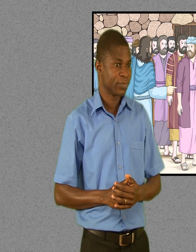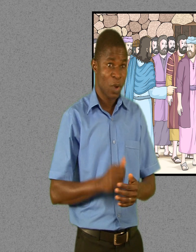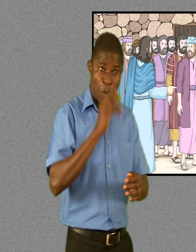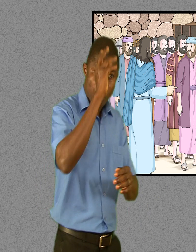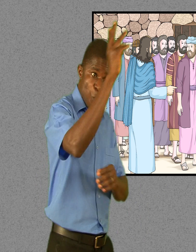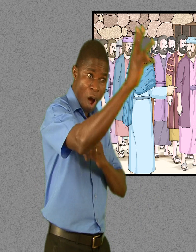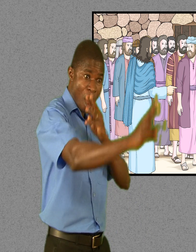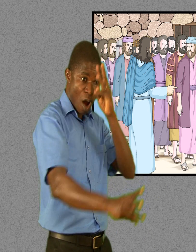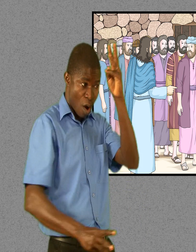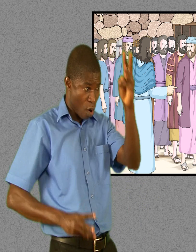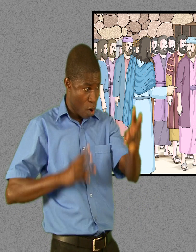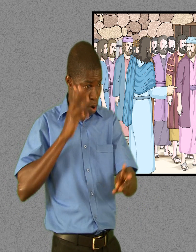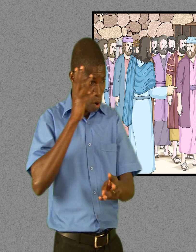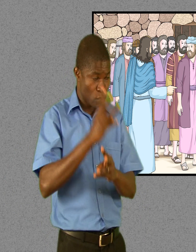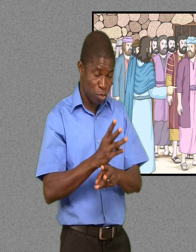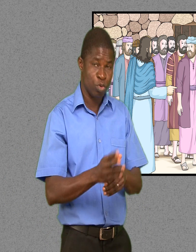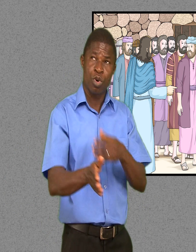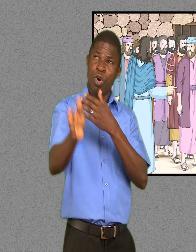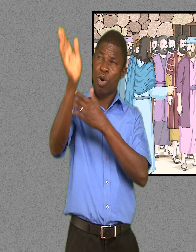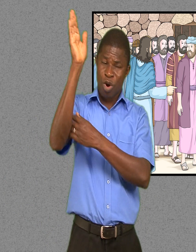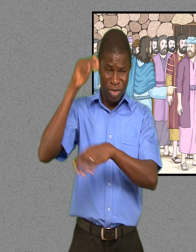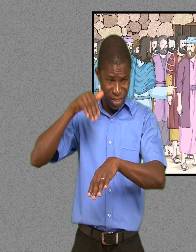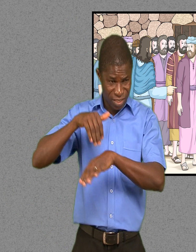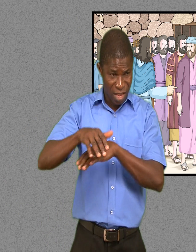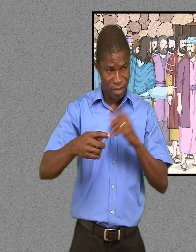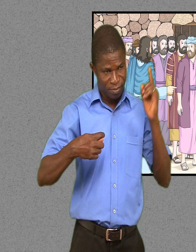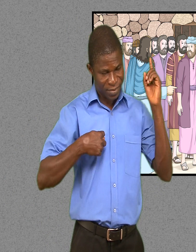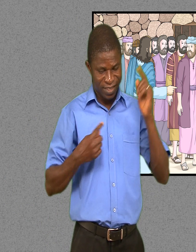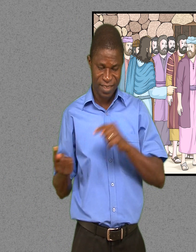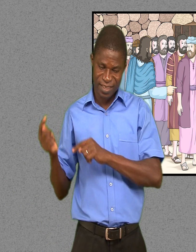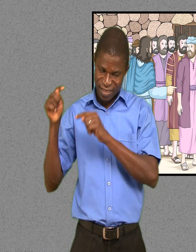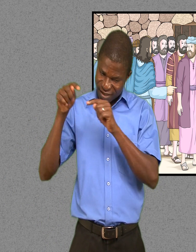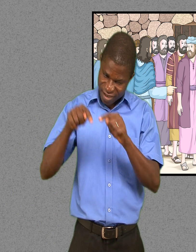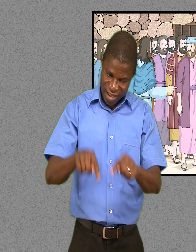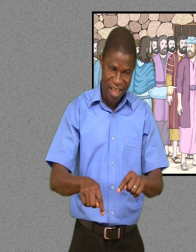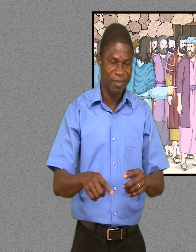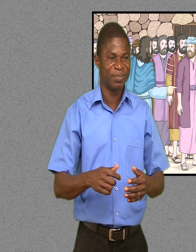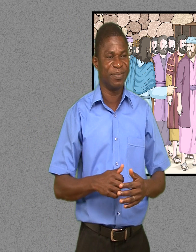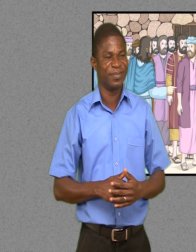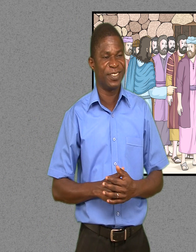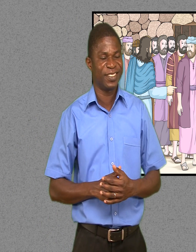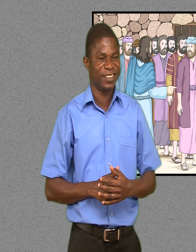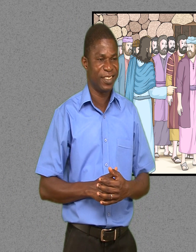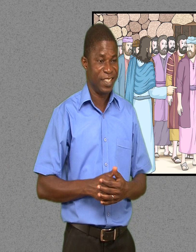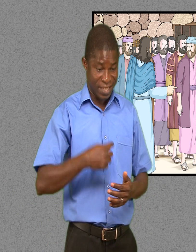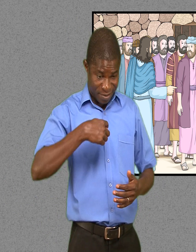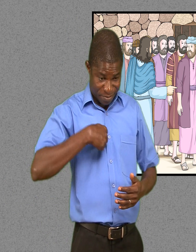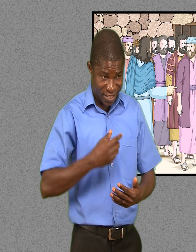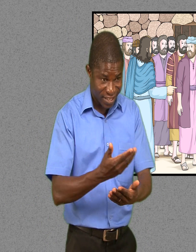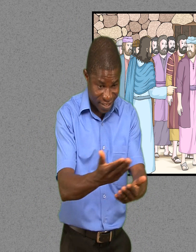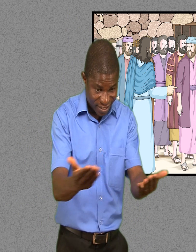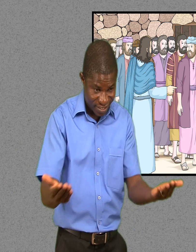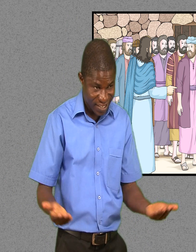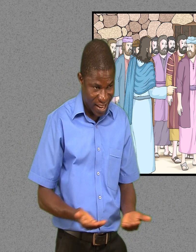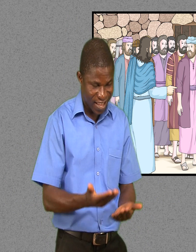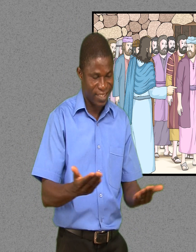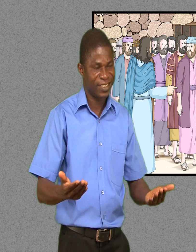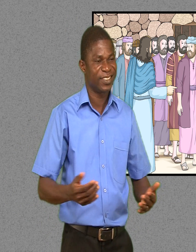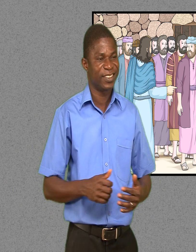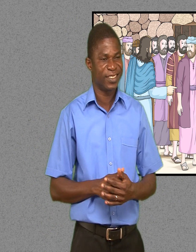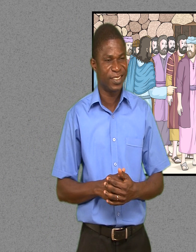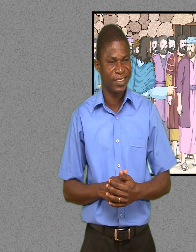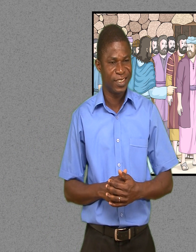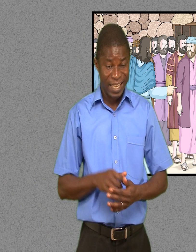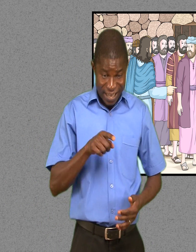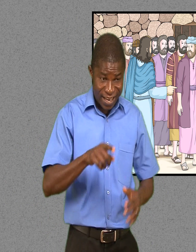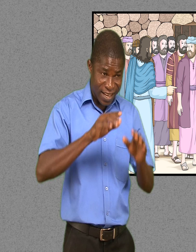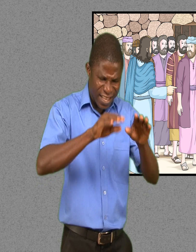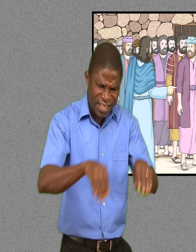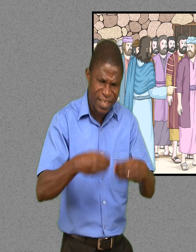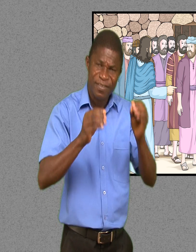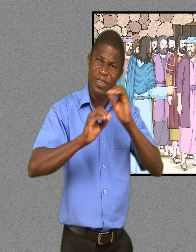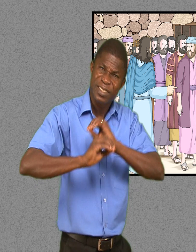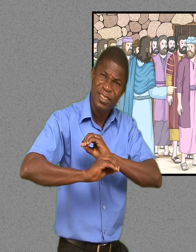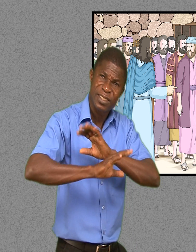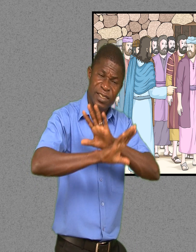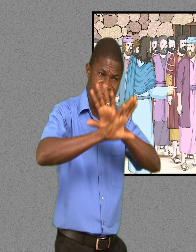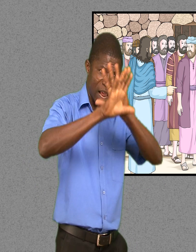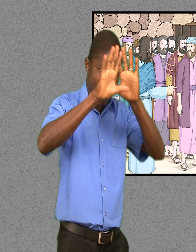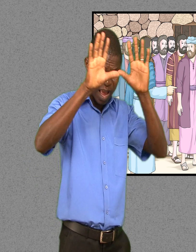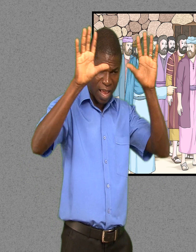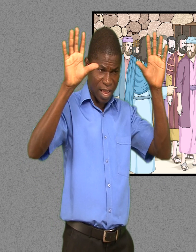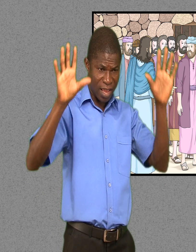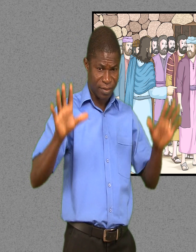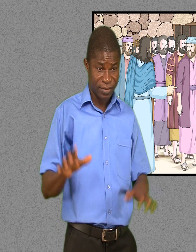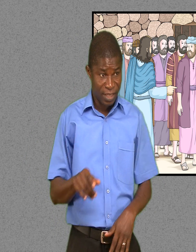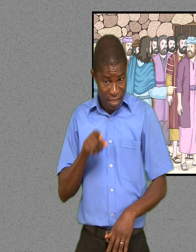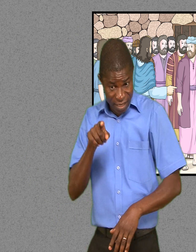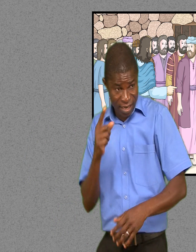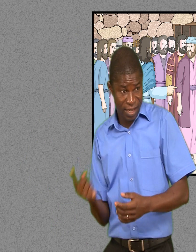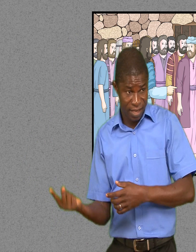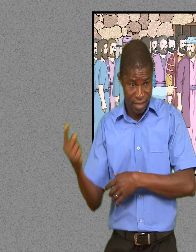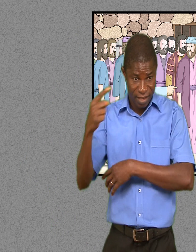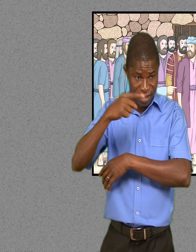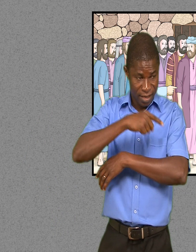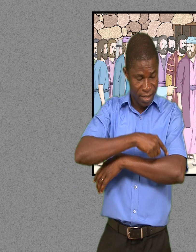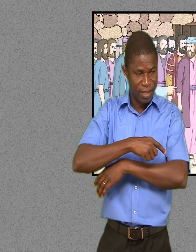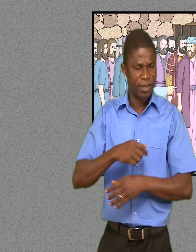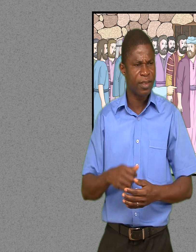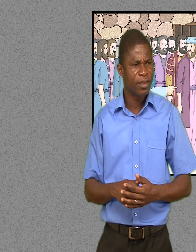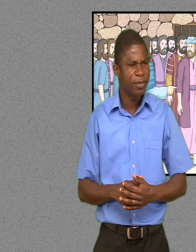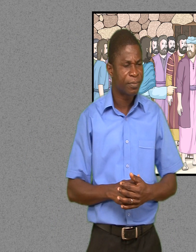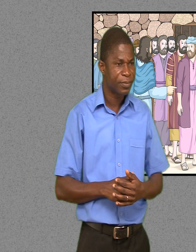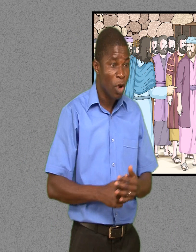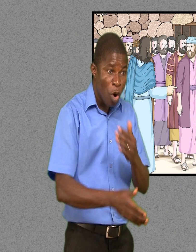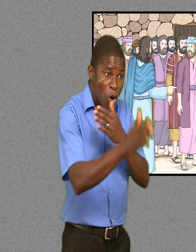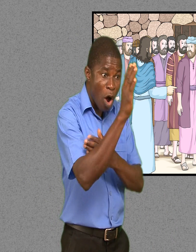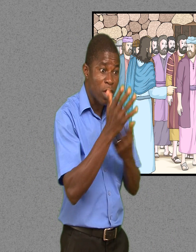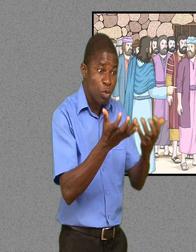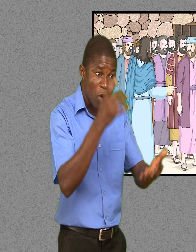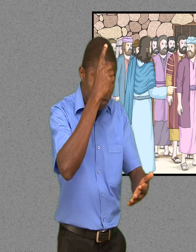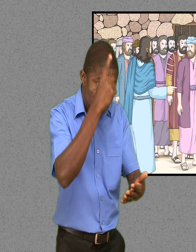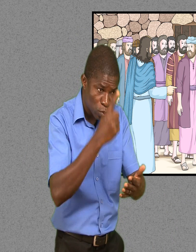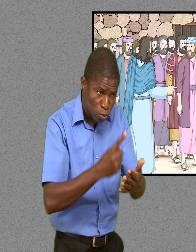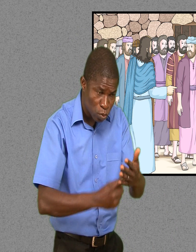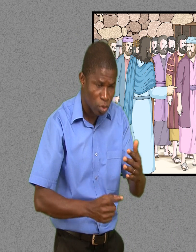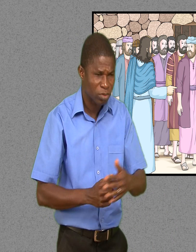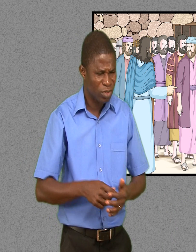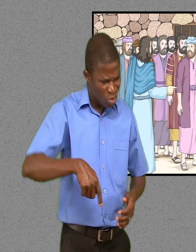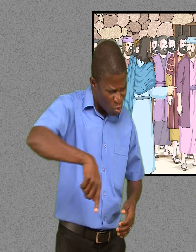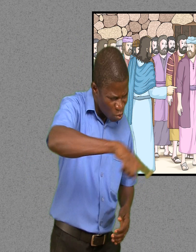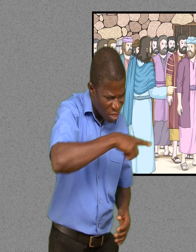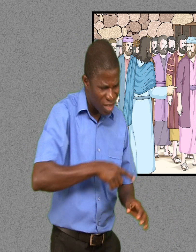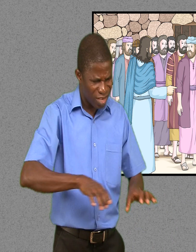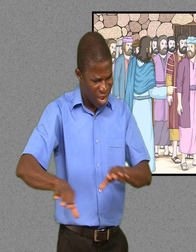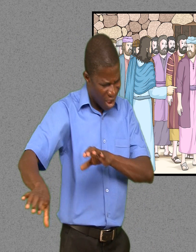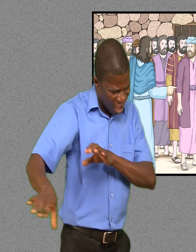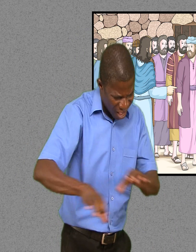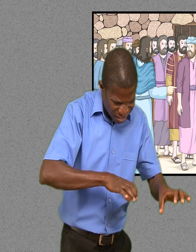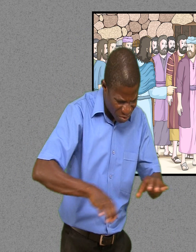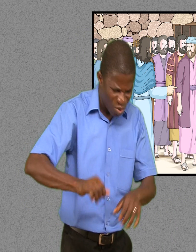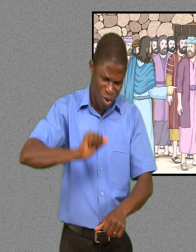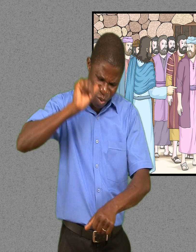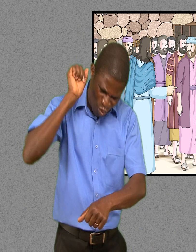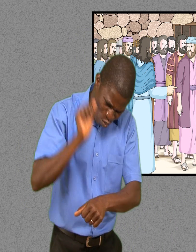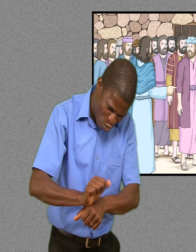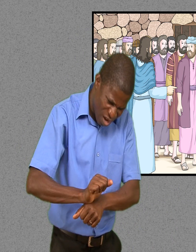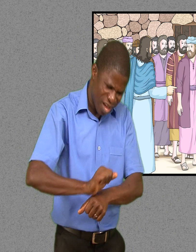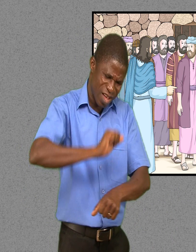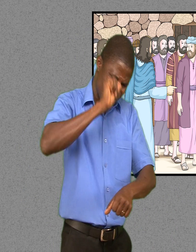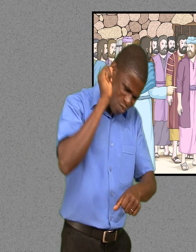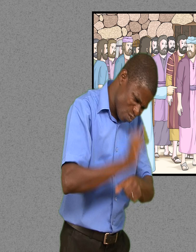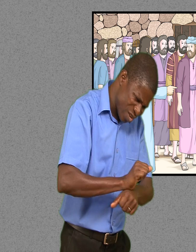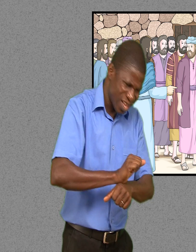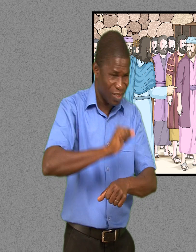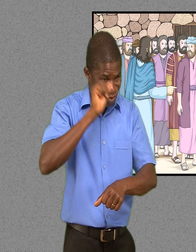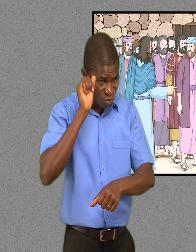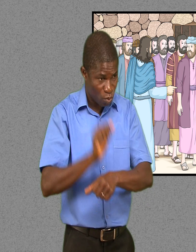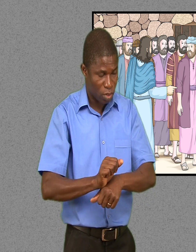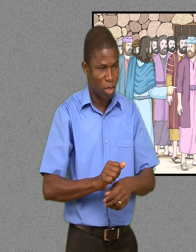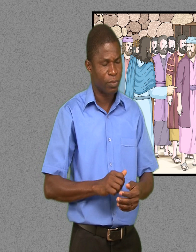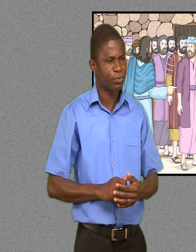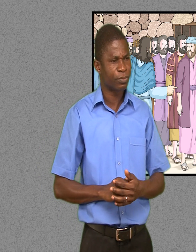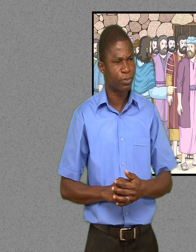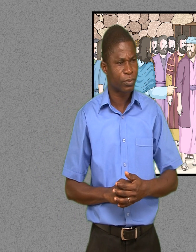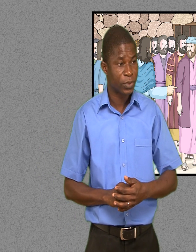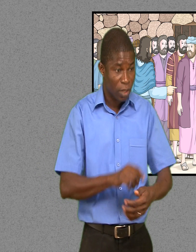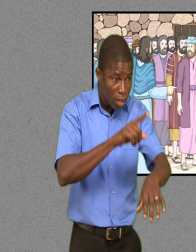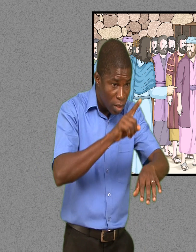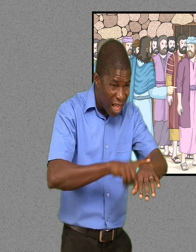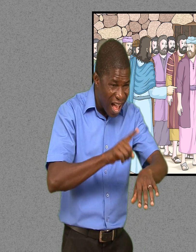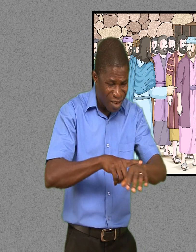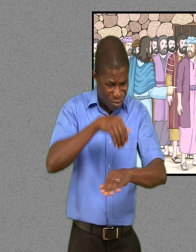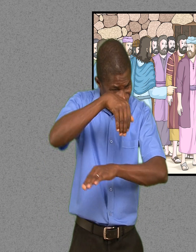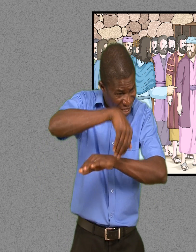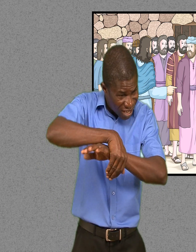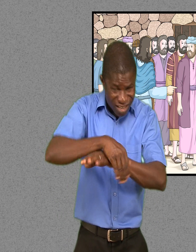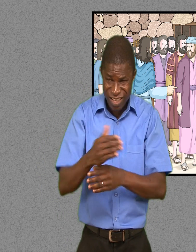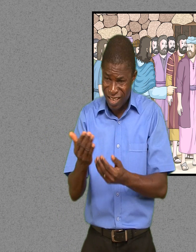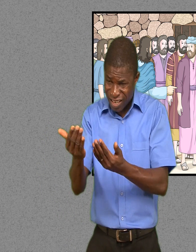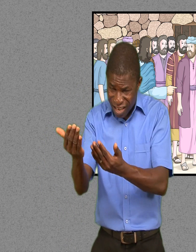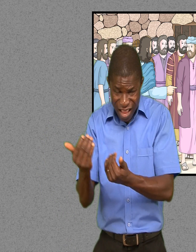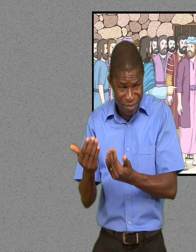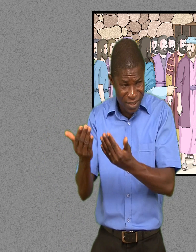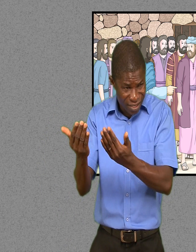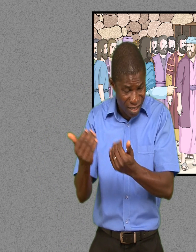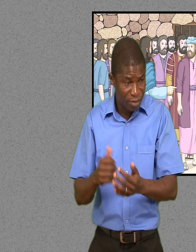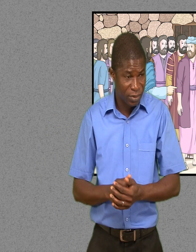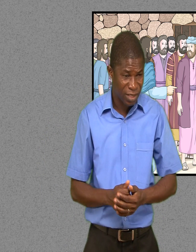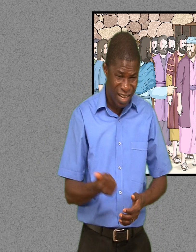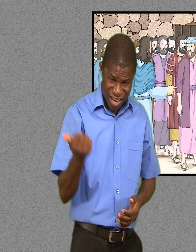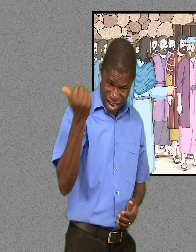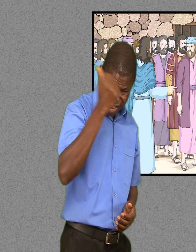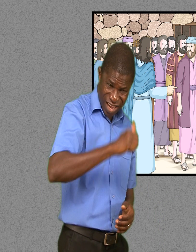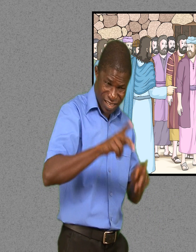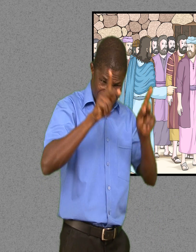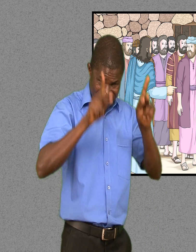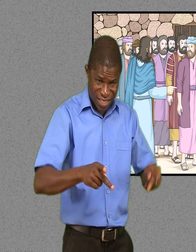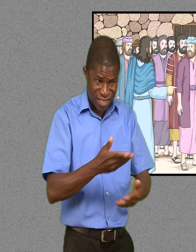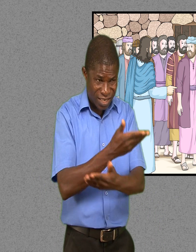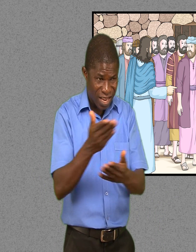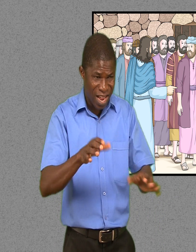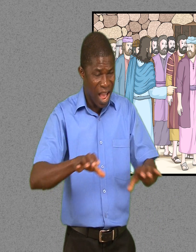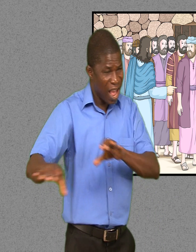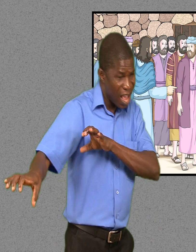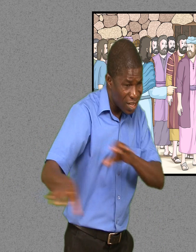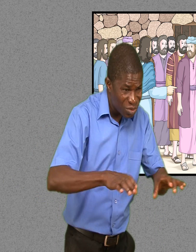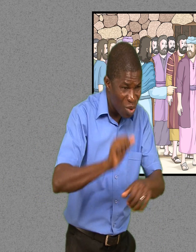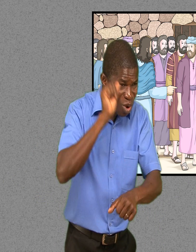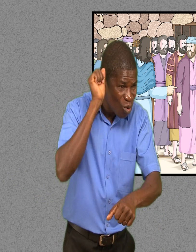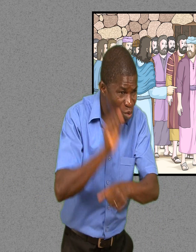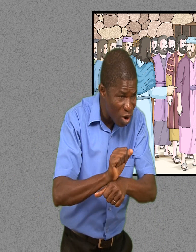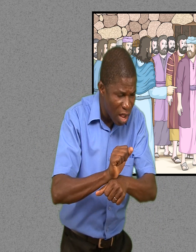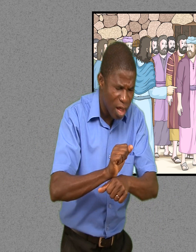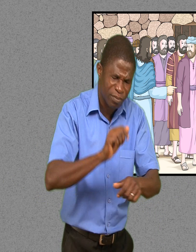While it is daytime, we must do the works of Him who sent Me. Night is coming, when no one can work.